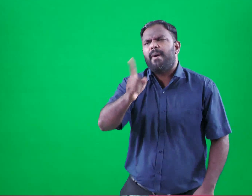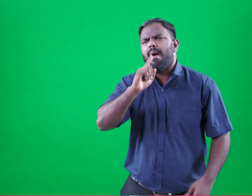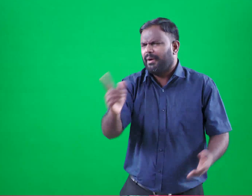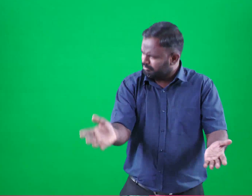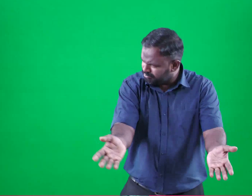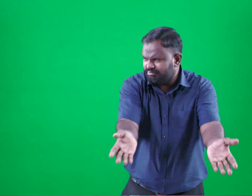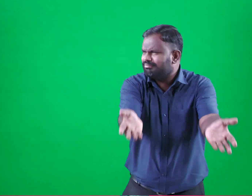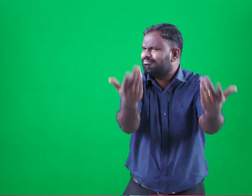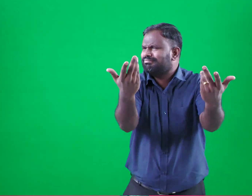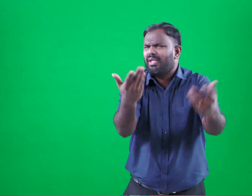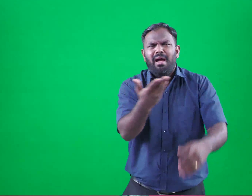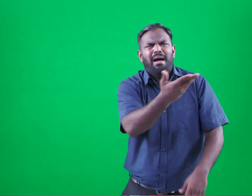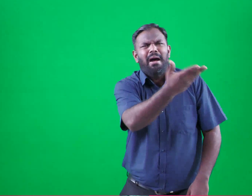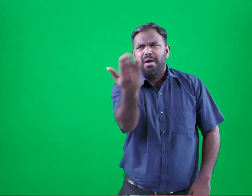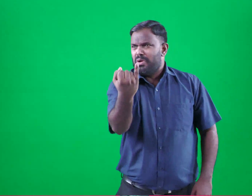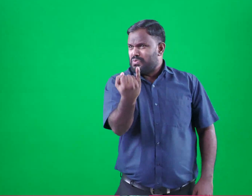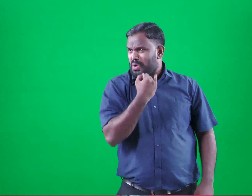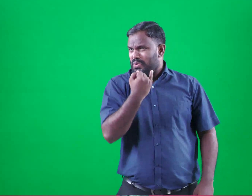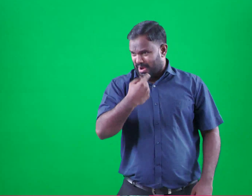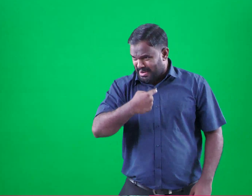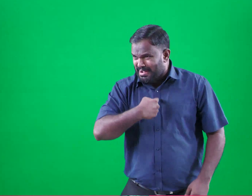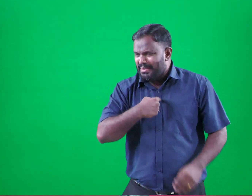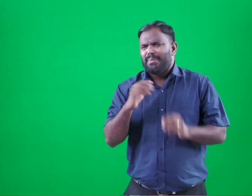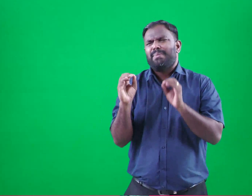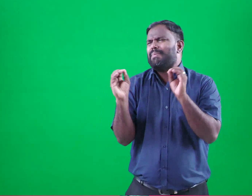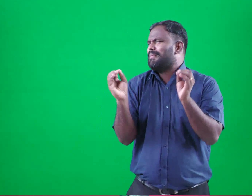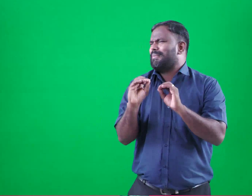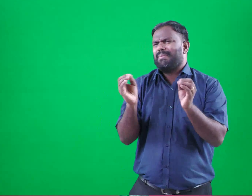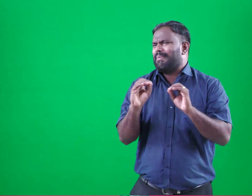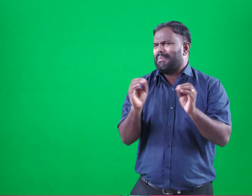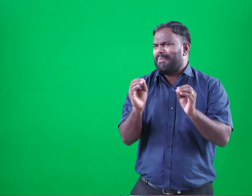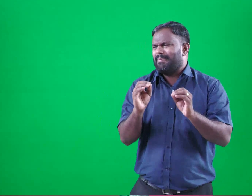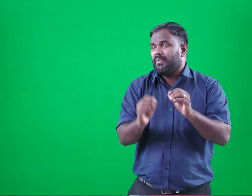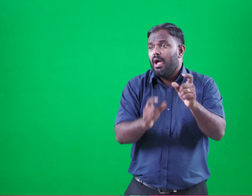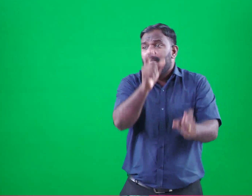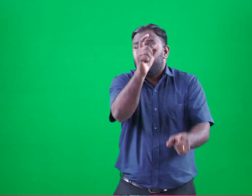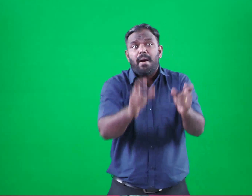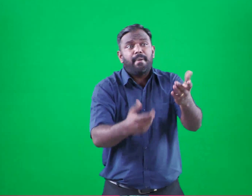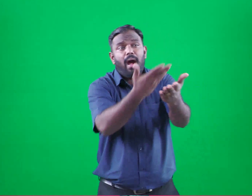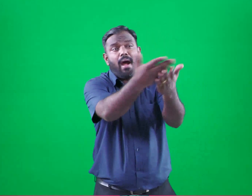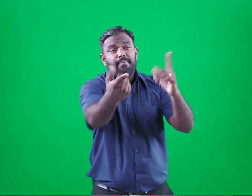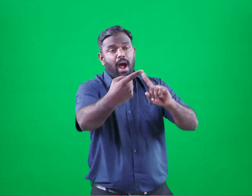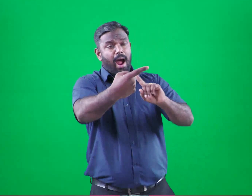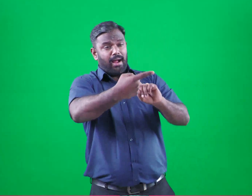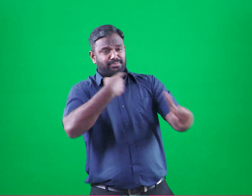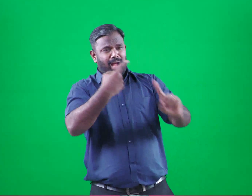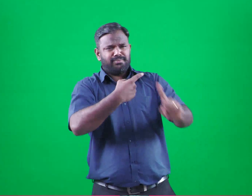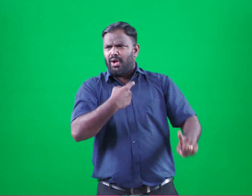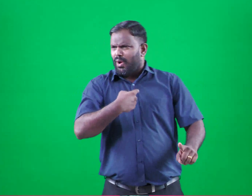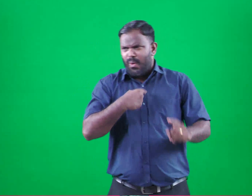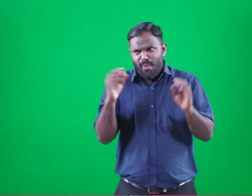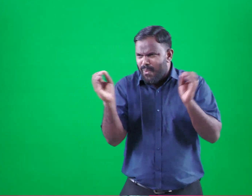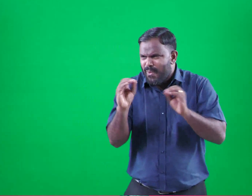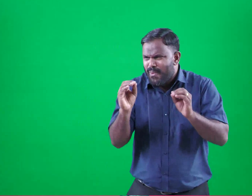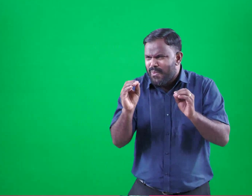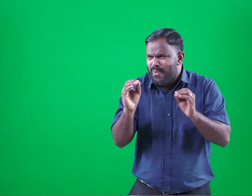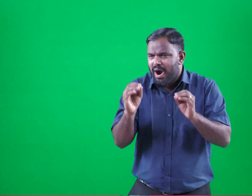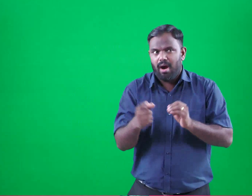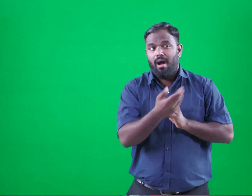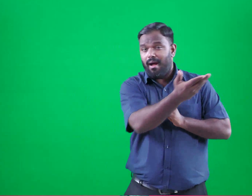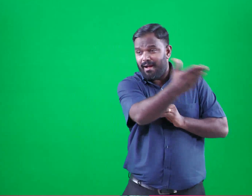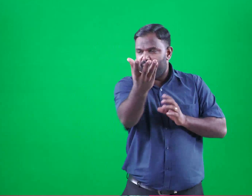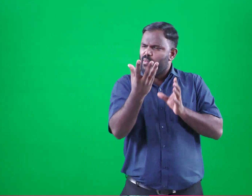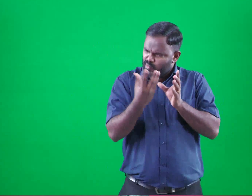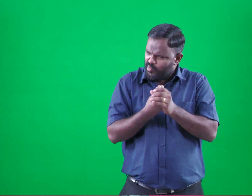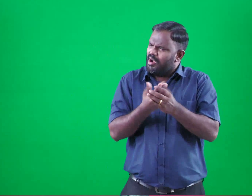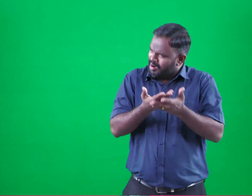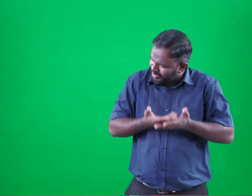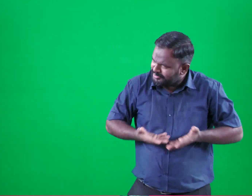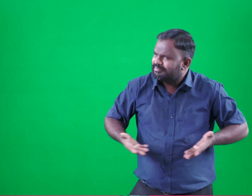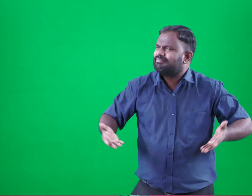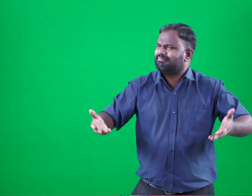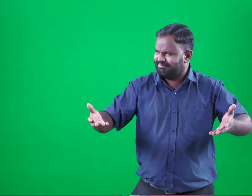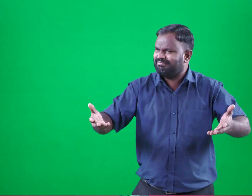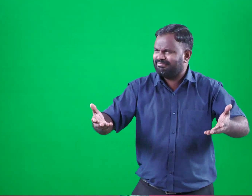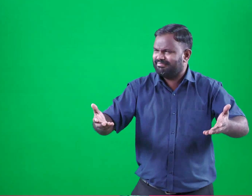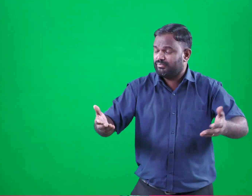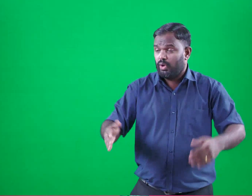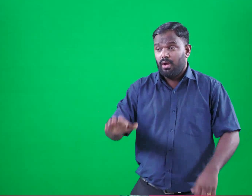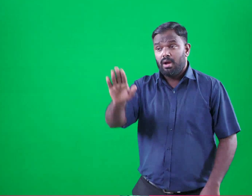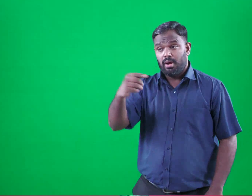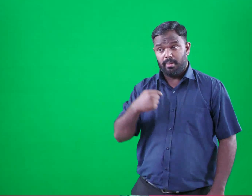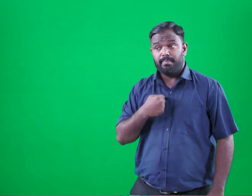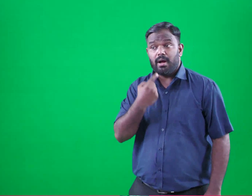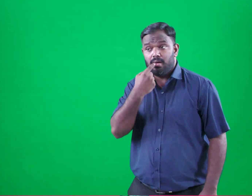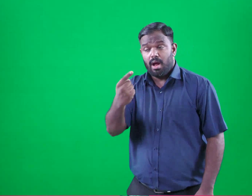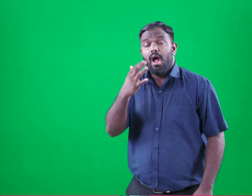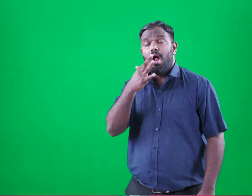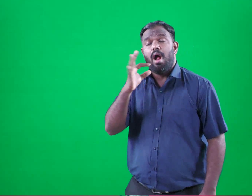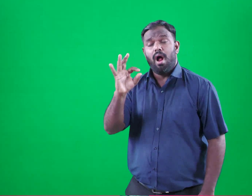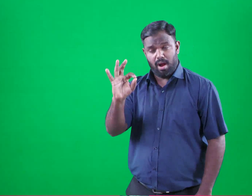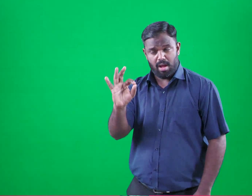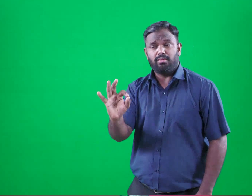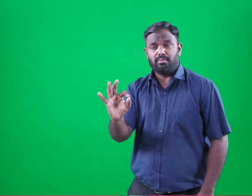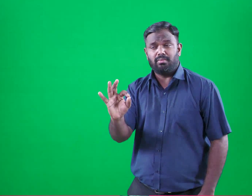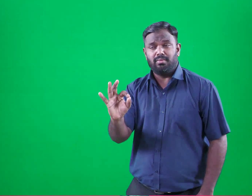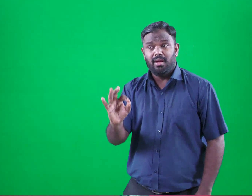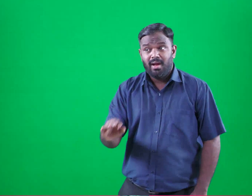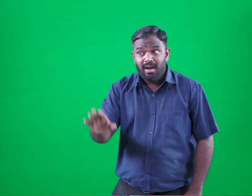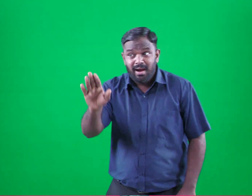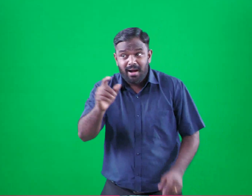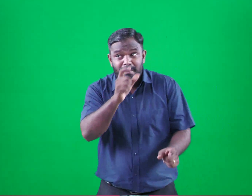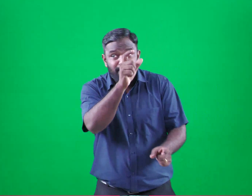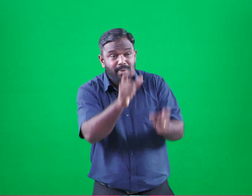For whoever is not against us is for us.